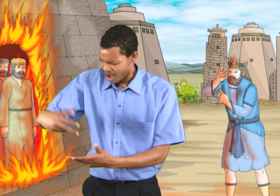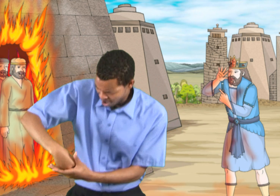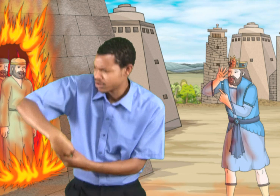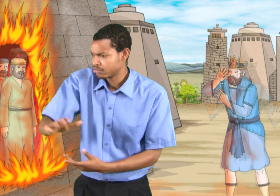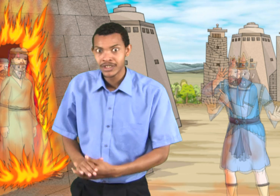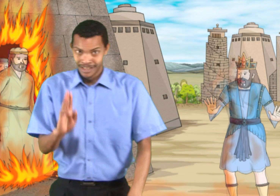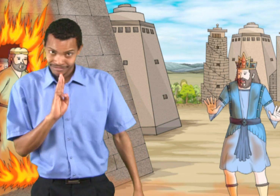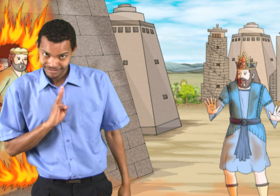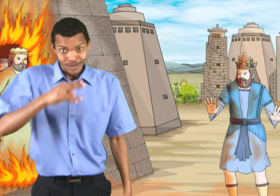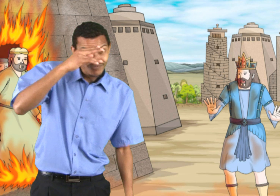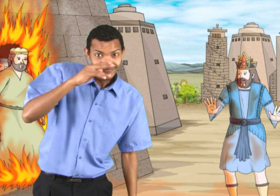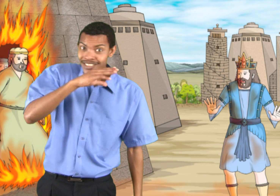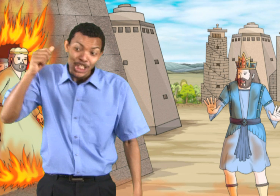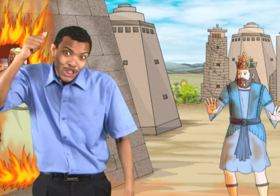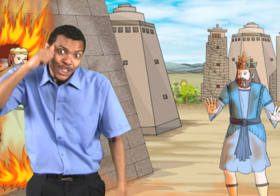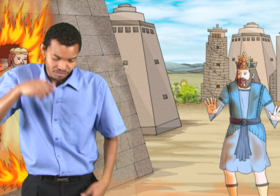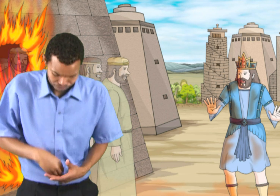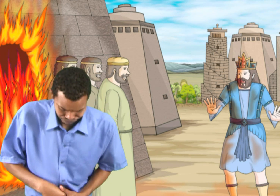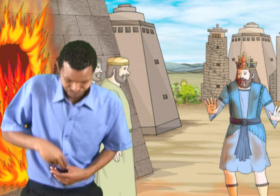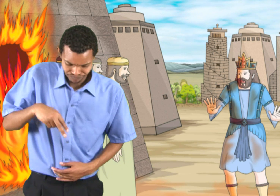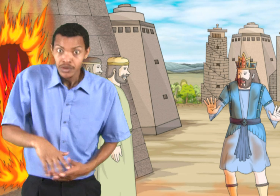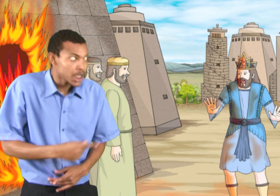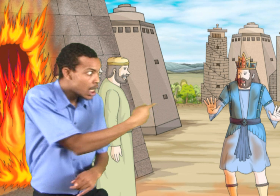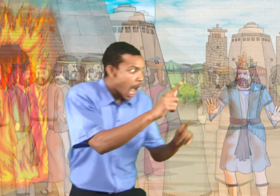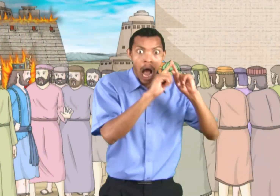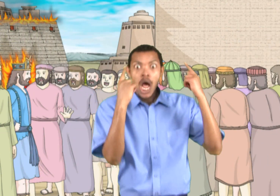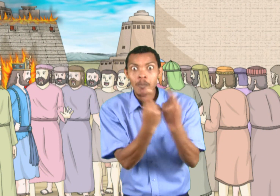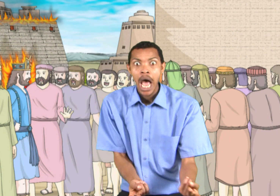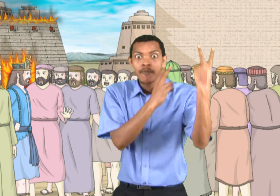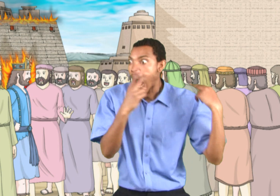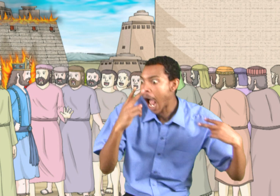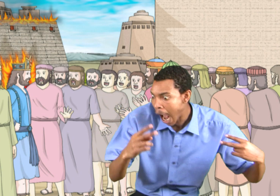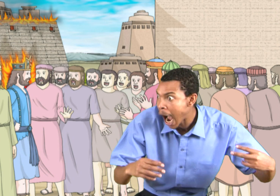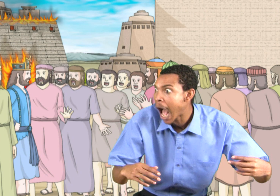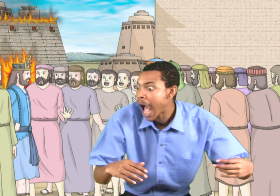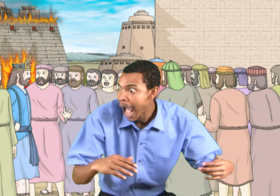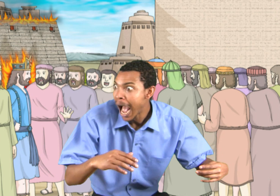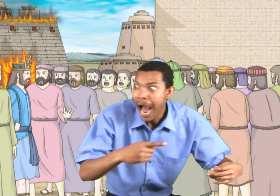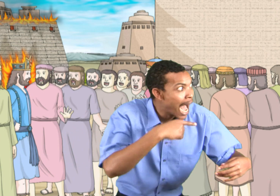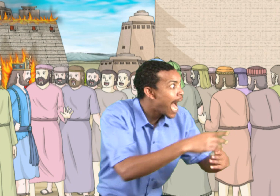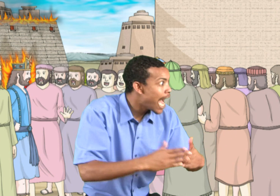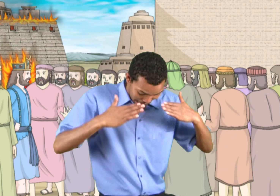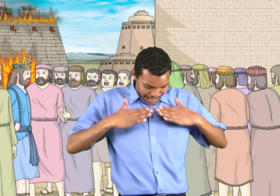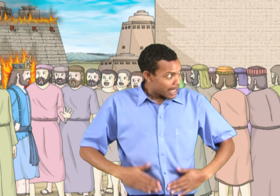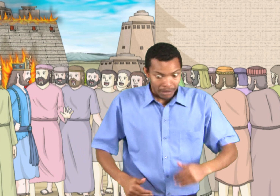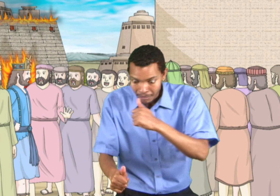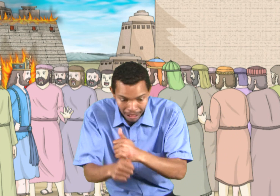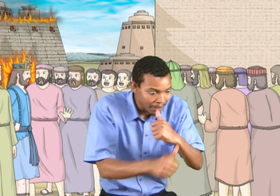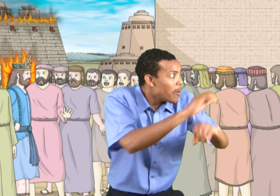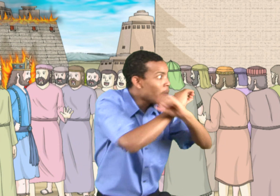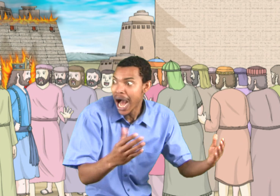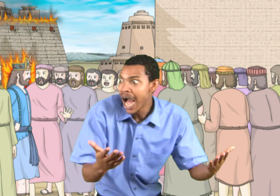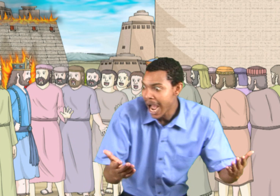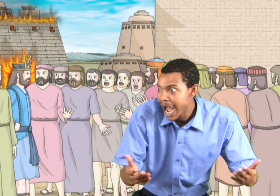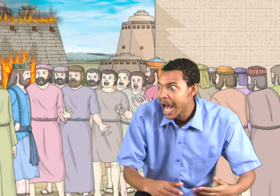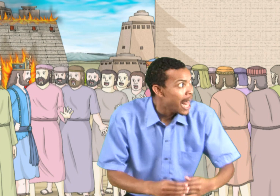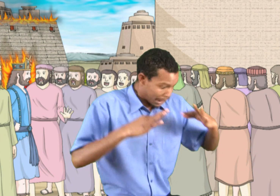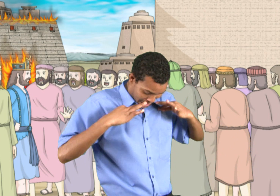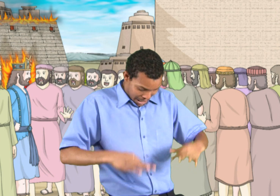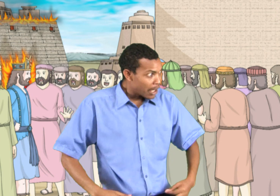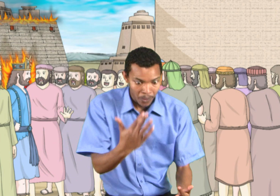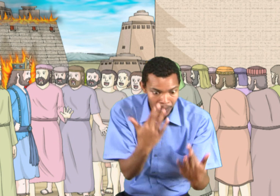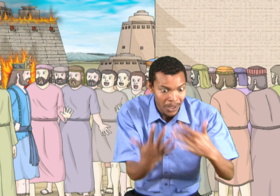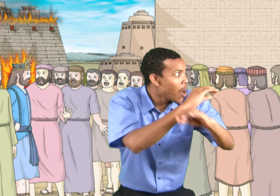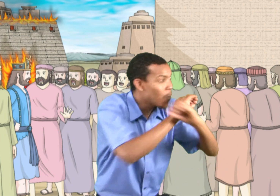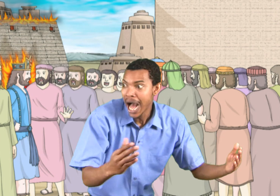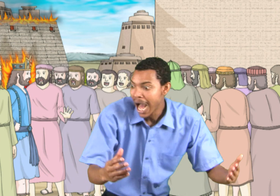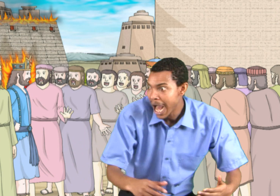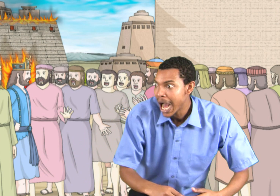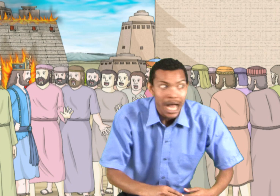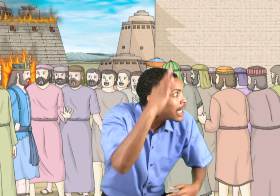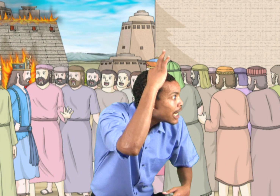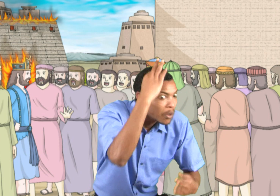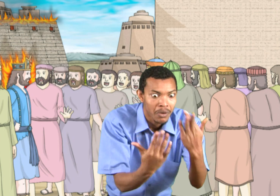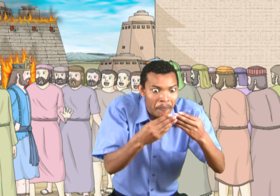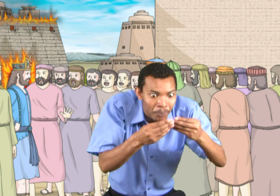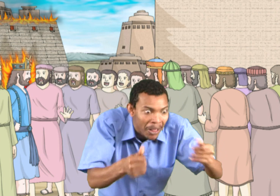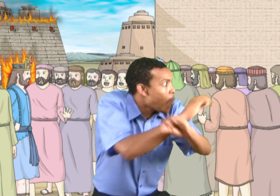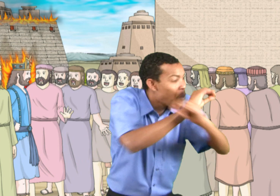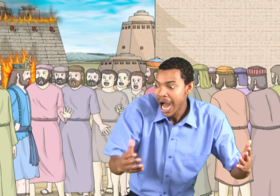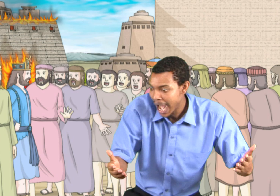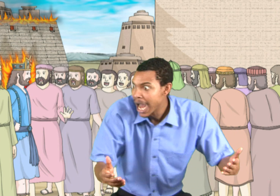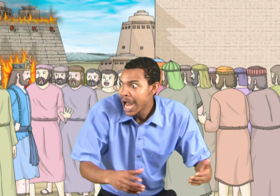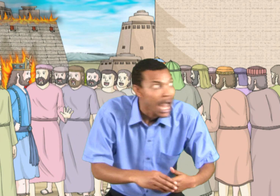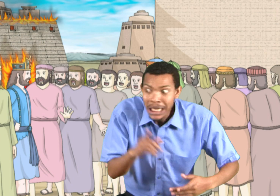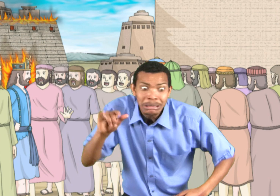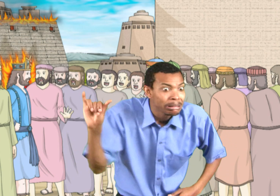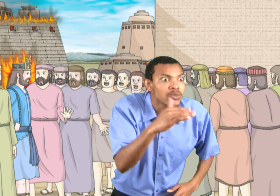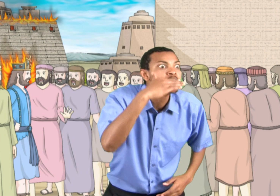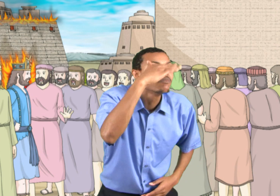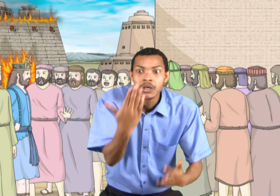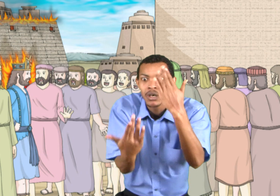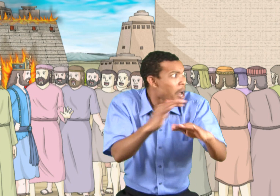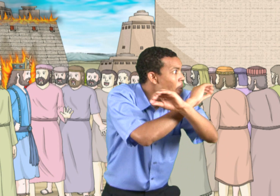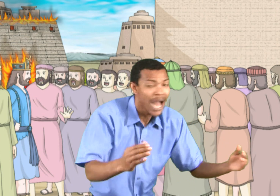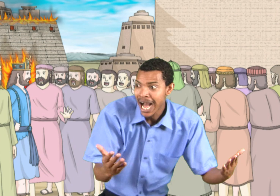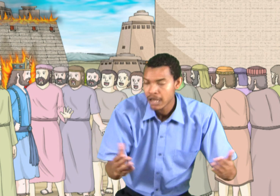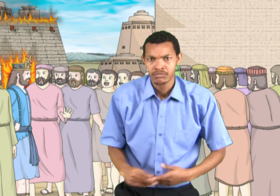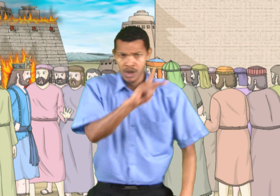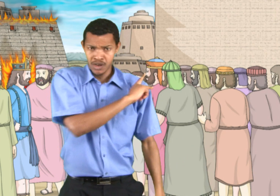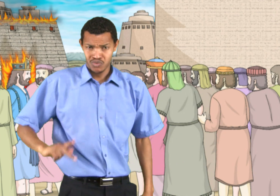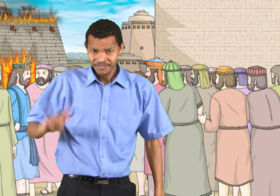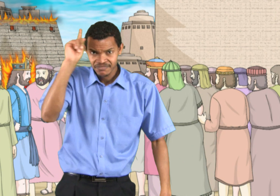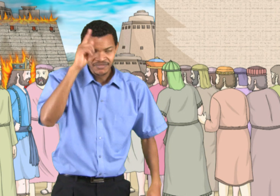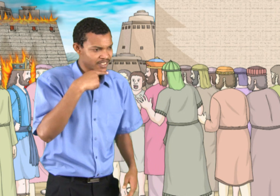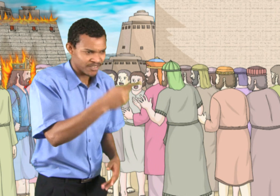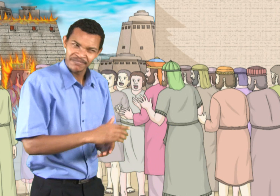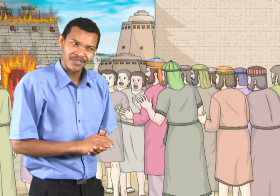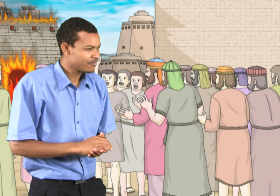So Shadrach, Meshach, and Abednego came out of the fire, and when the satraps, prefects, governors, and royal advisers had gathered around, they saw that the fire had no effect on the bodies of these men.